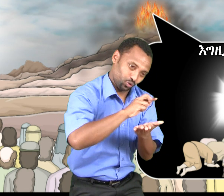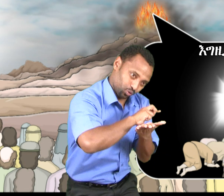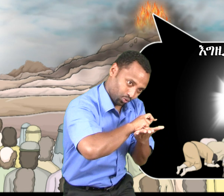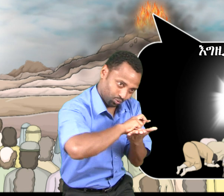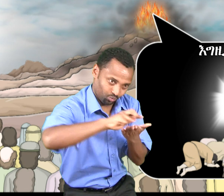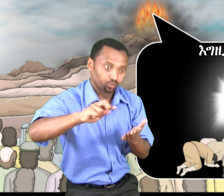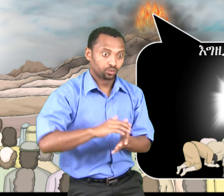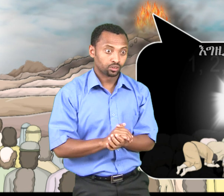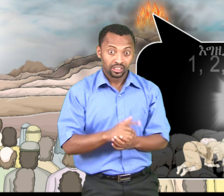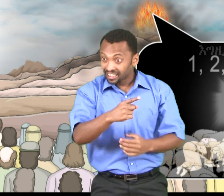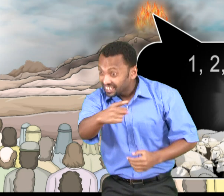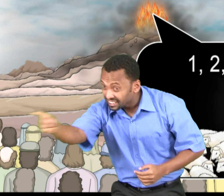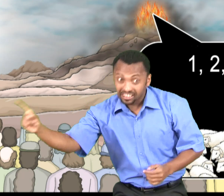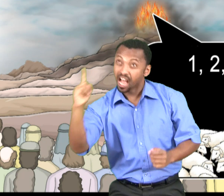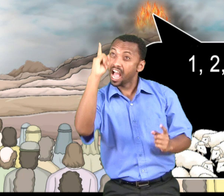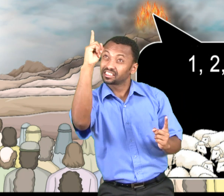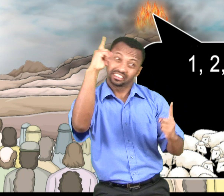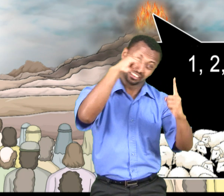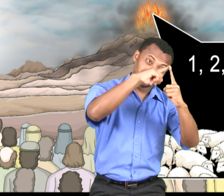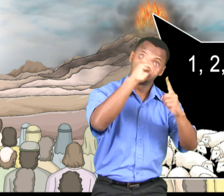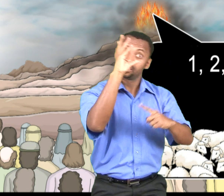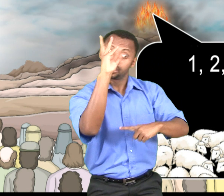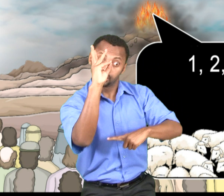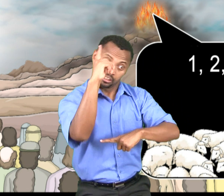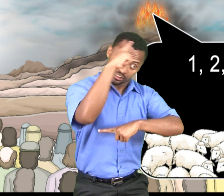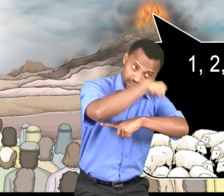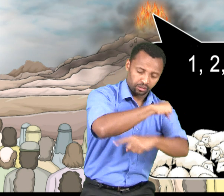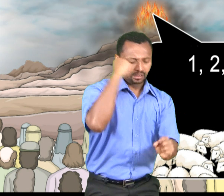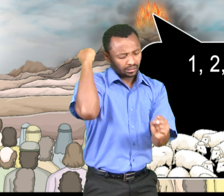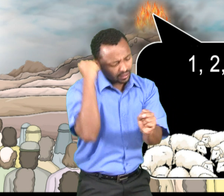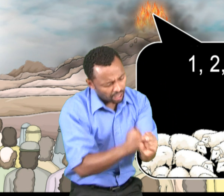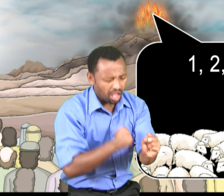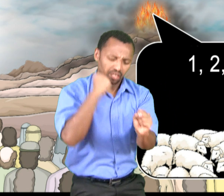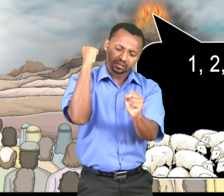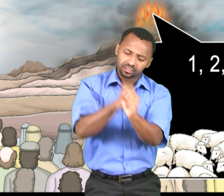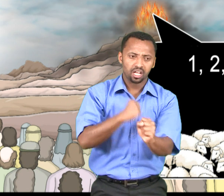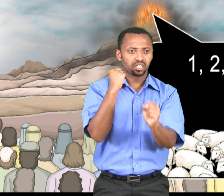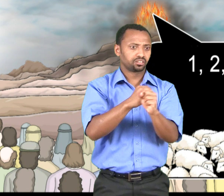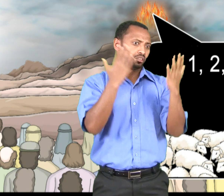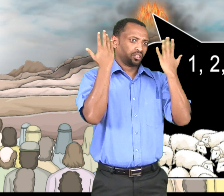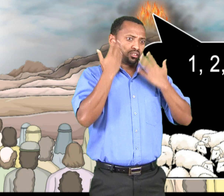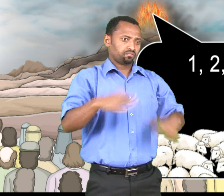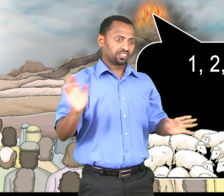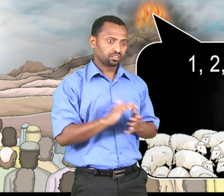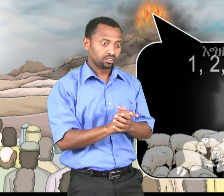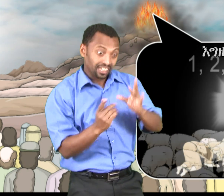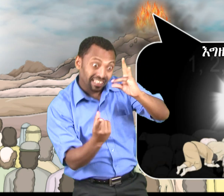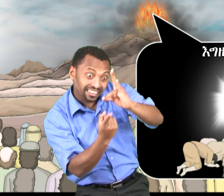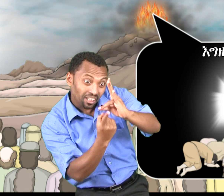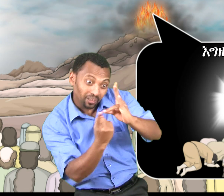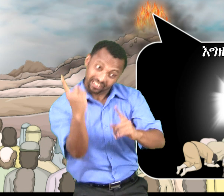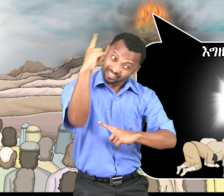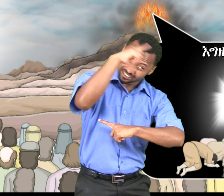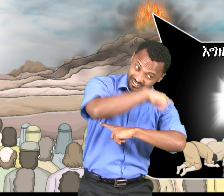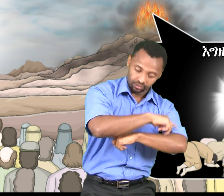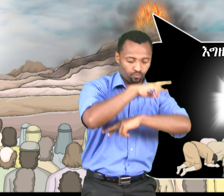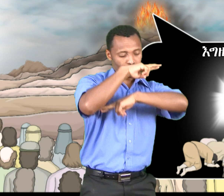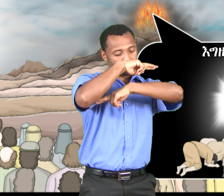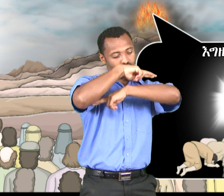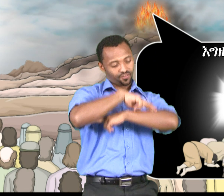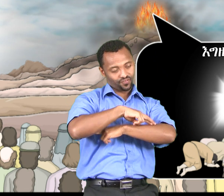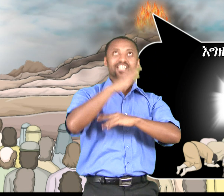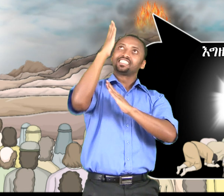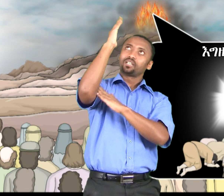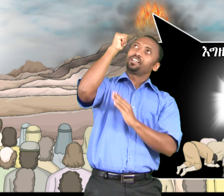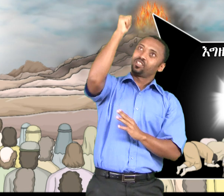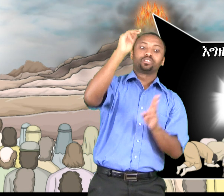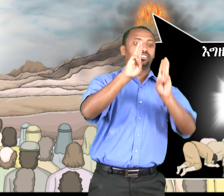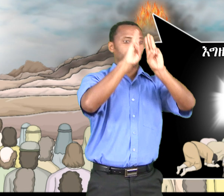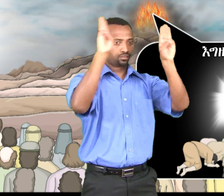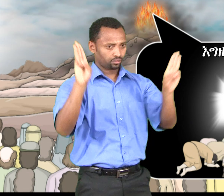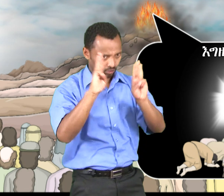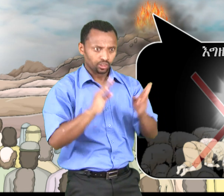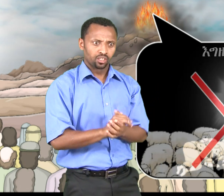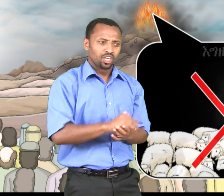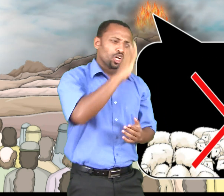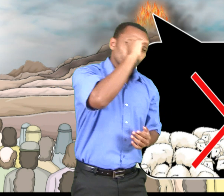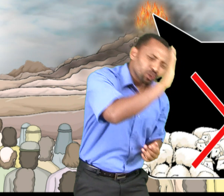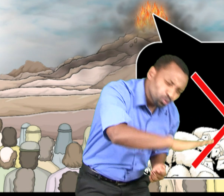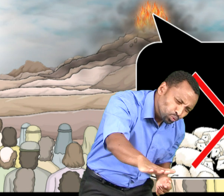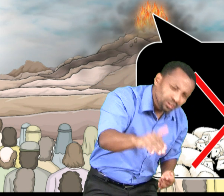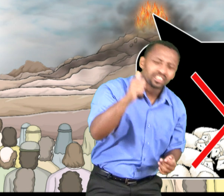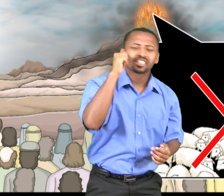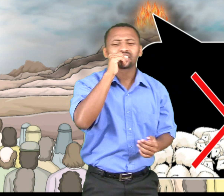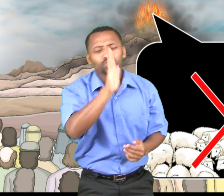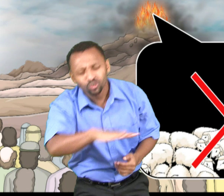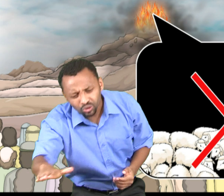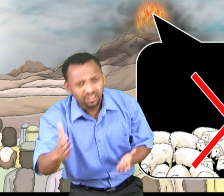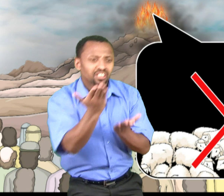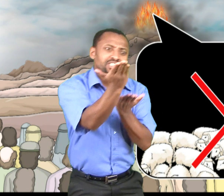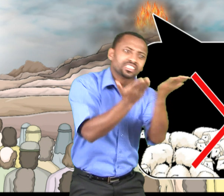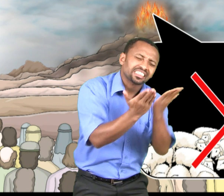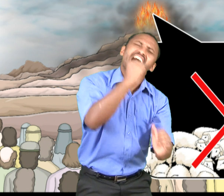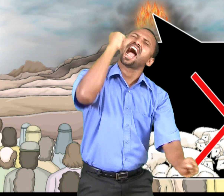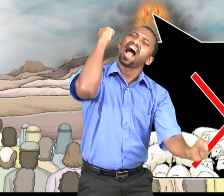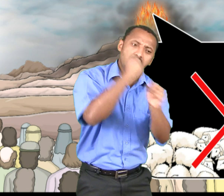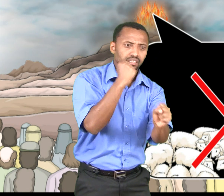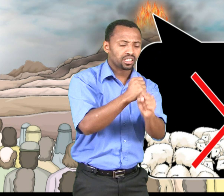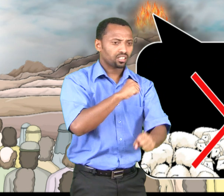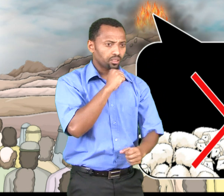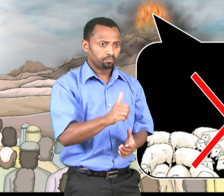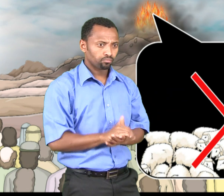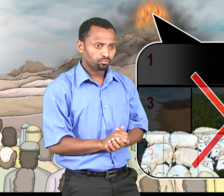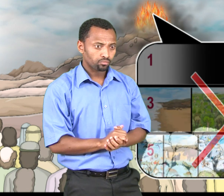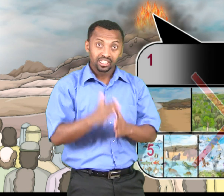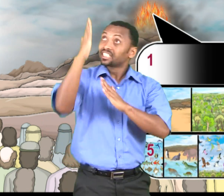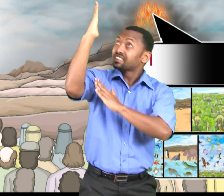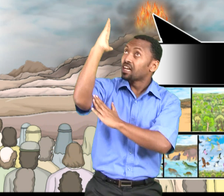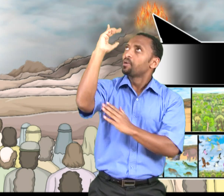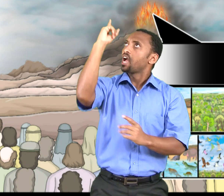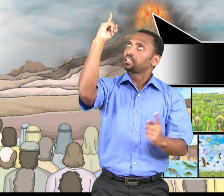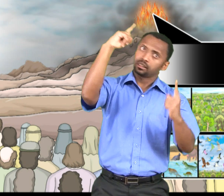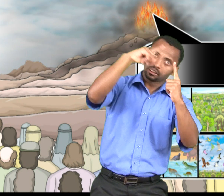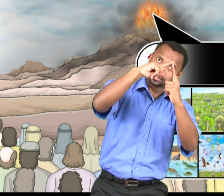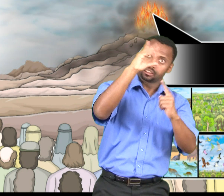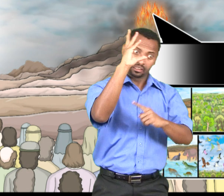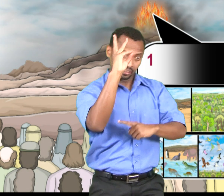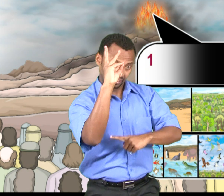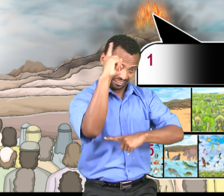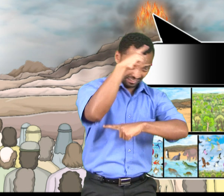Six days you shall labor and do all your work, but the seventh day is a Sabbath to the LORD your God, on which you must not do any work—neither you, nor your son or daughter, nor your manservant or maidservant or livestock, nor the foreigner within your gates.